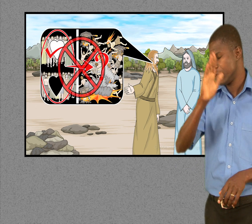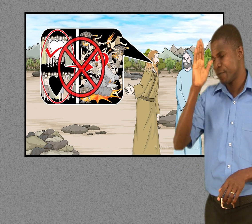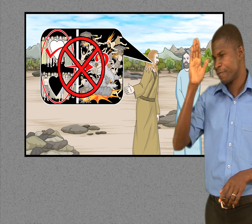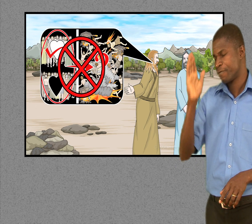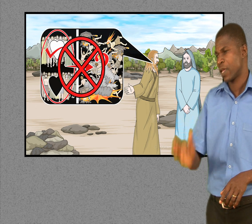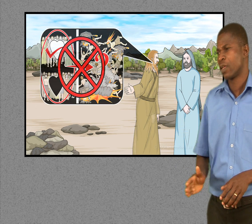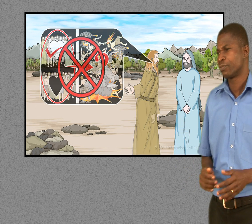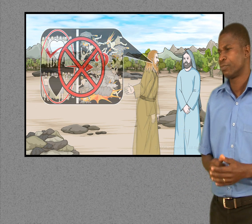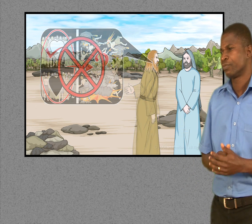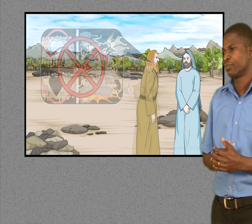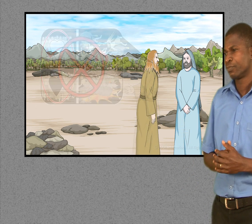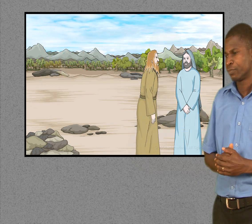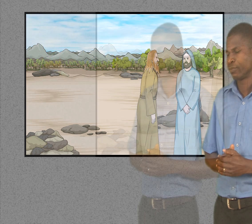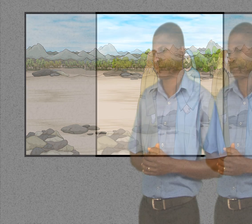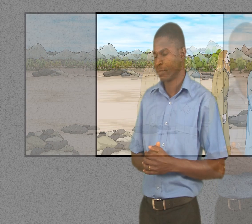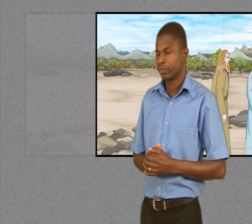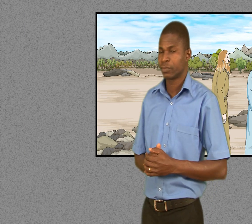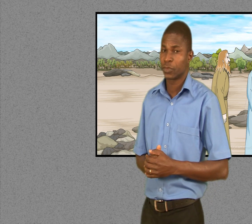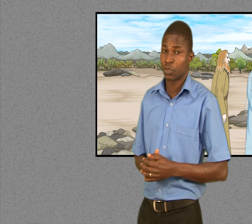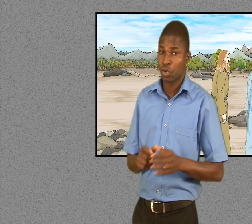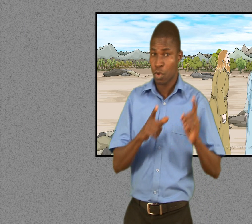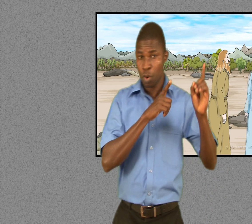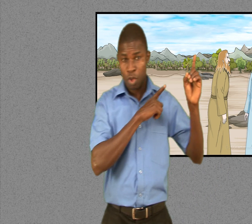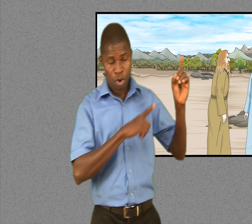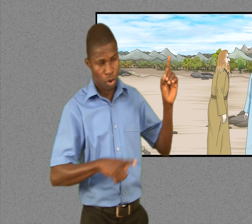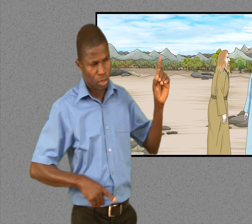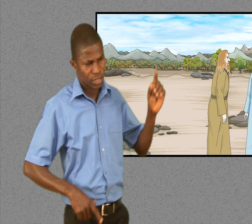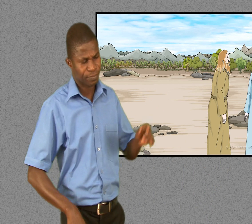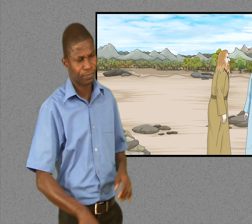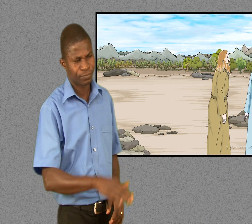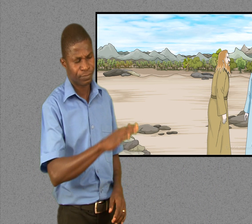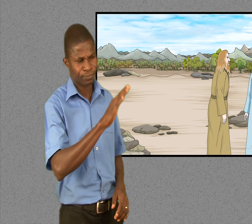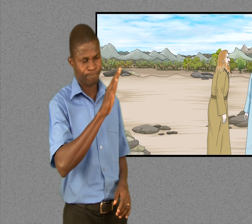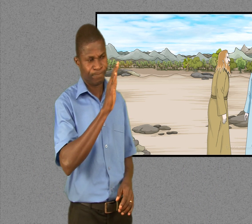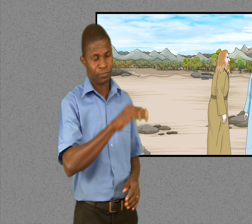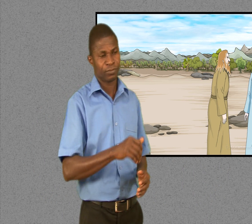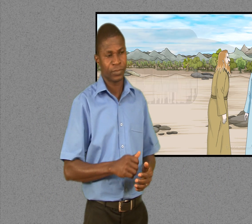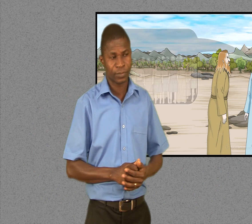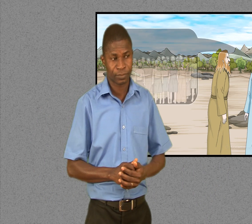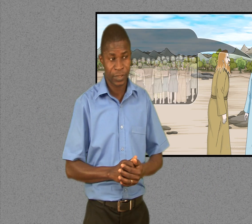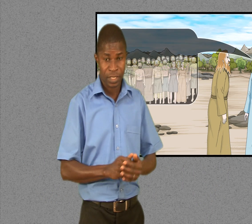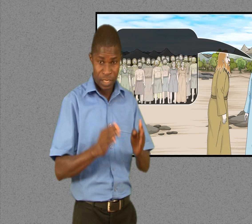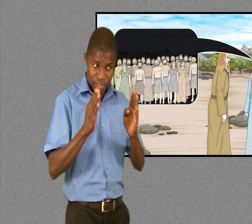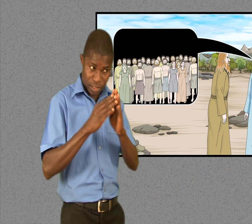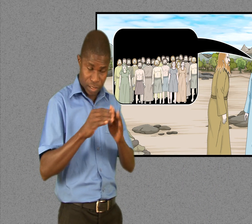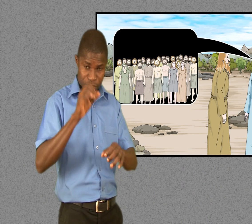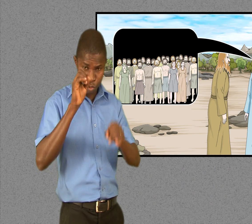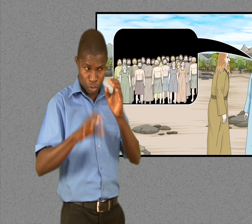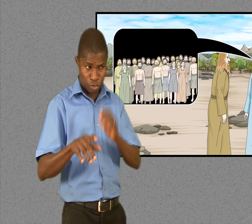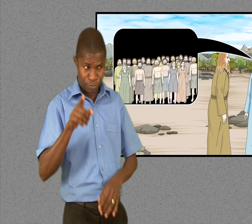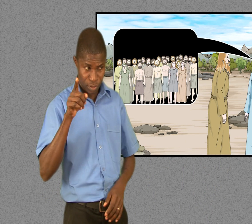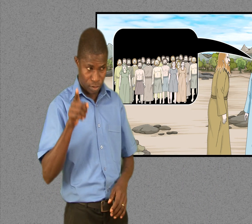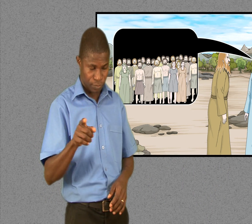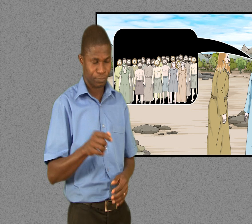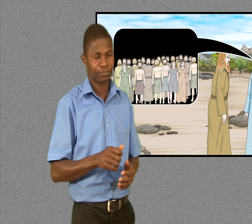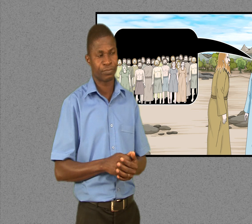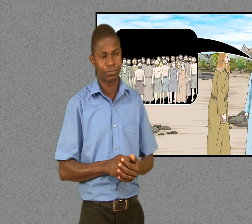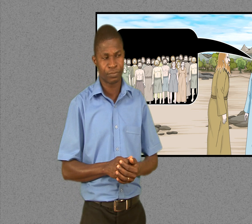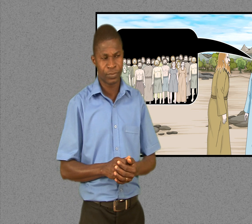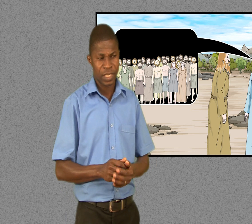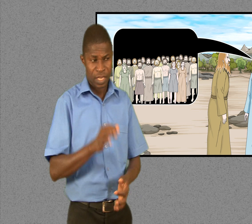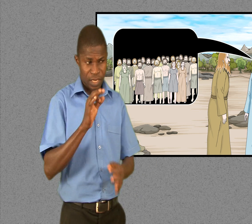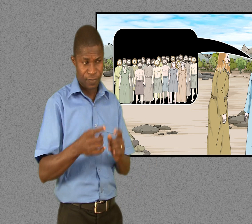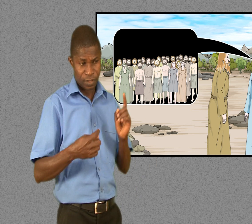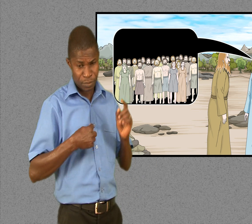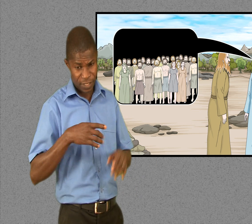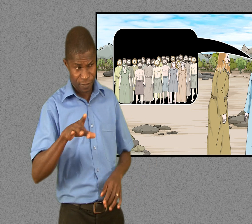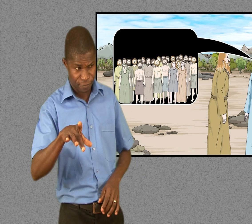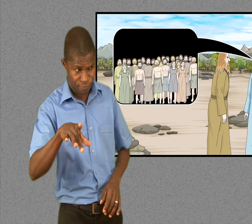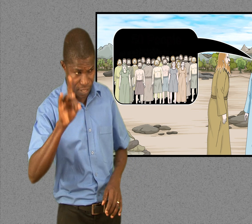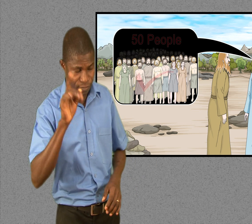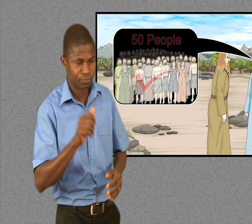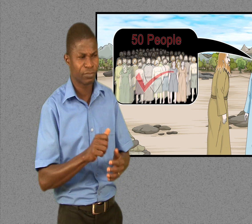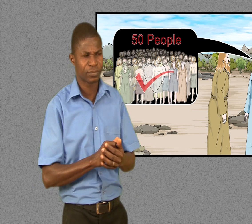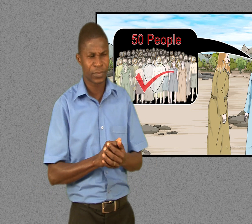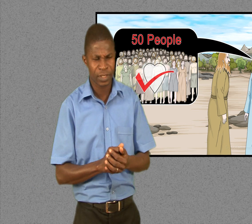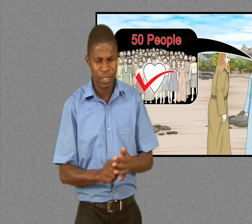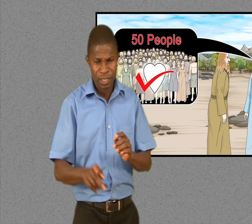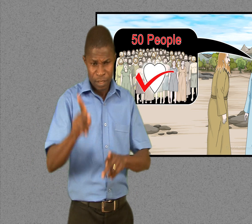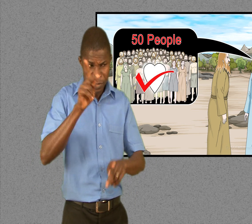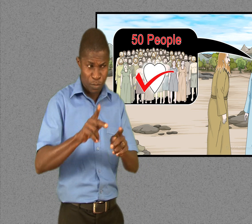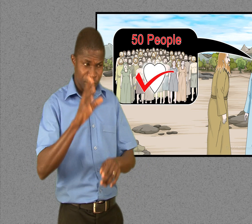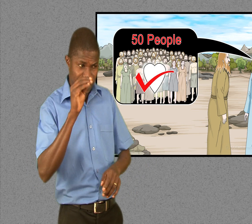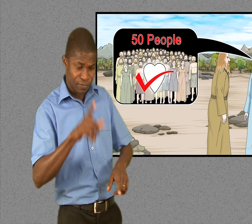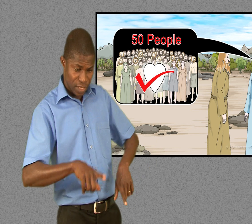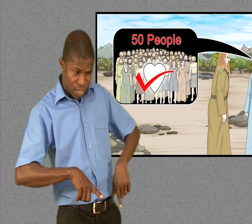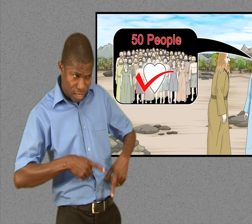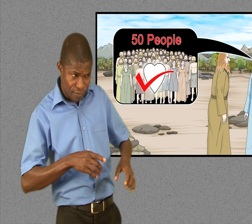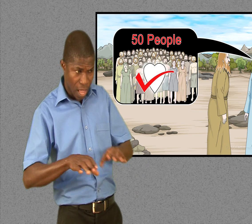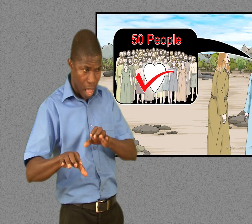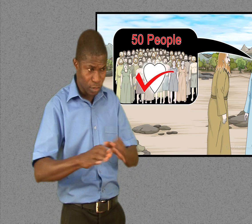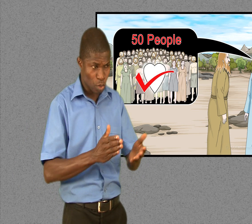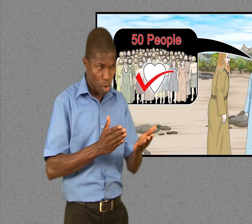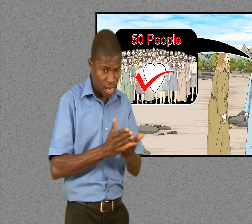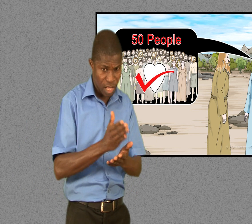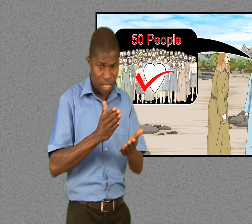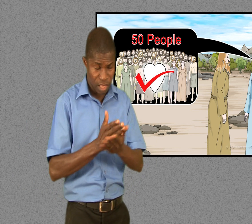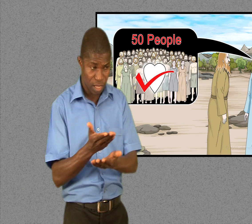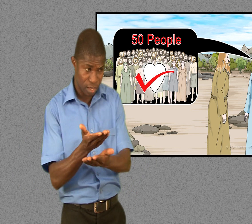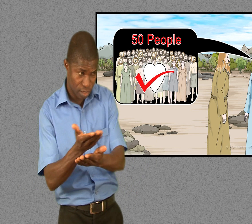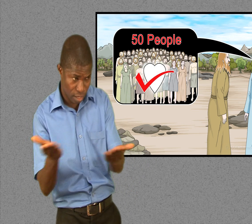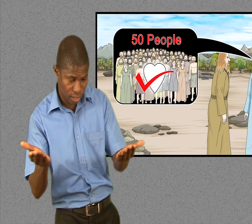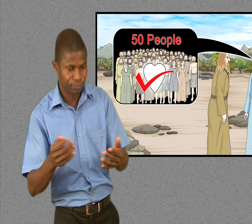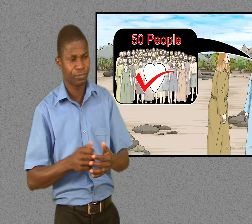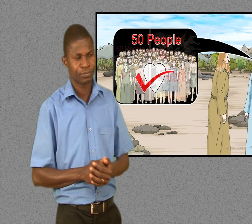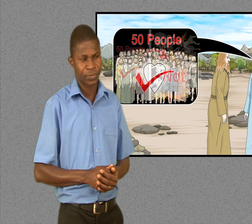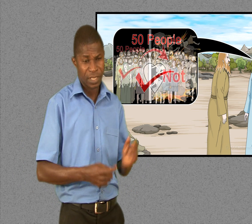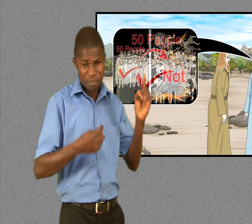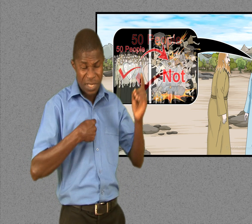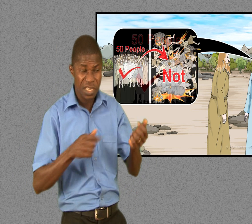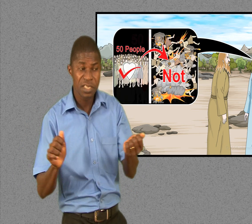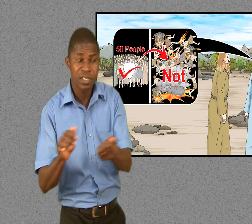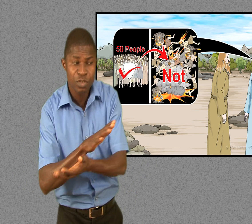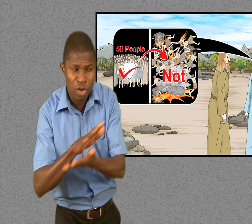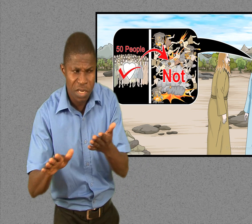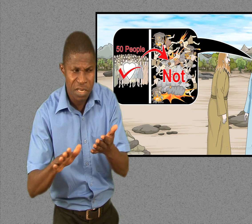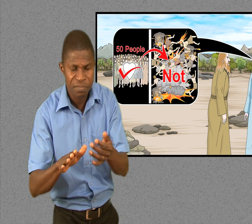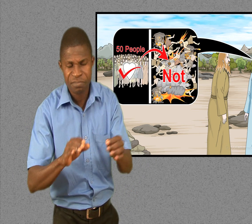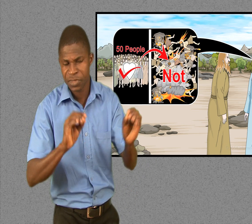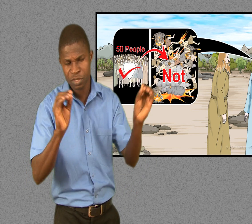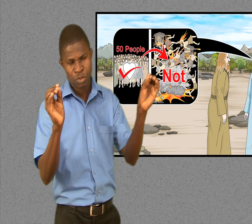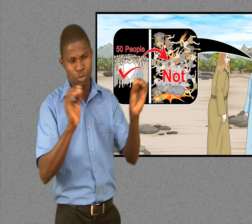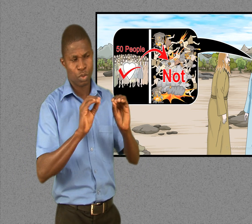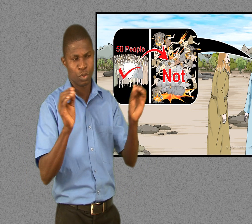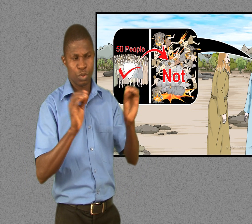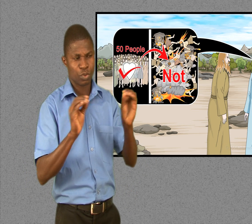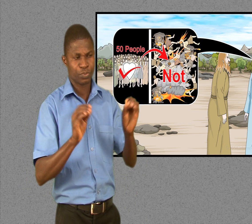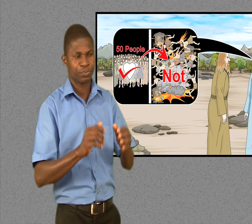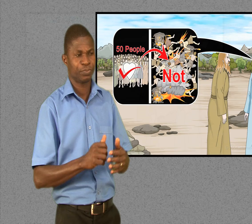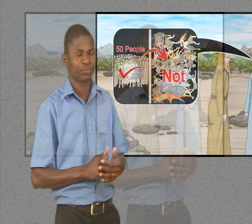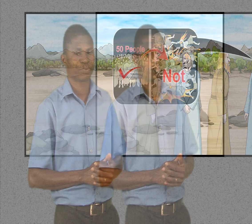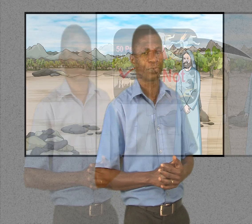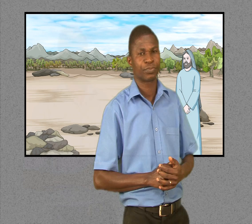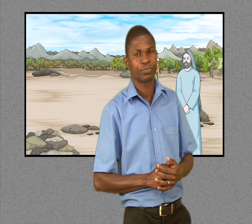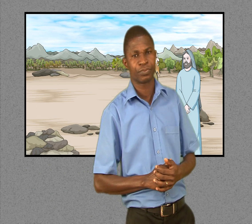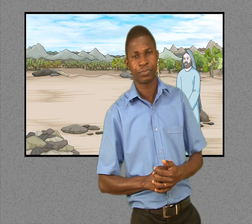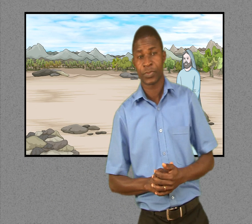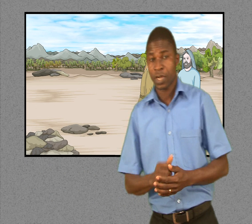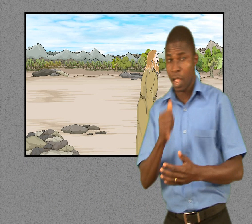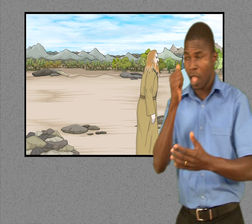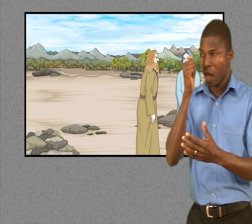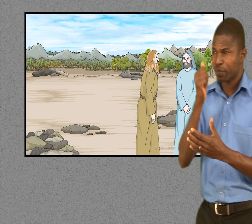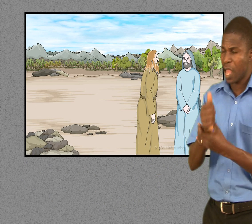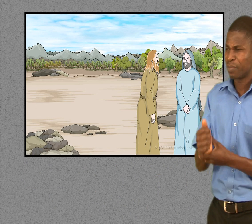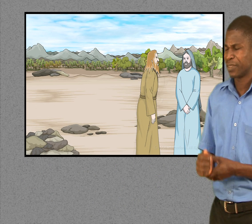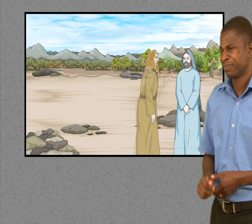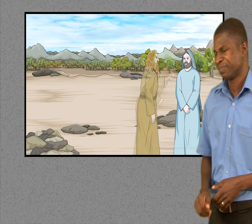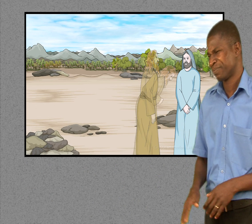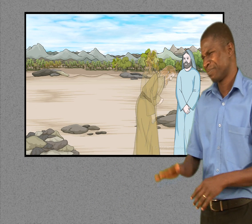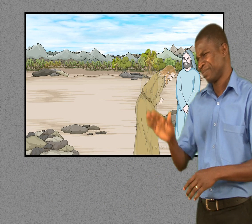So the LORD replied, “If I find fifty righteous ones within the city of Sodom, on their account I will spare the whole place.”